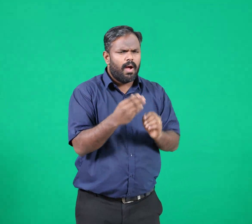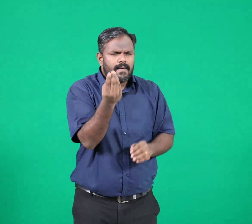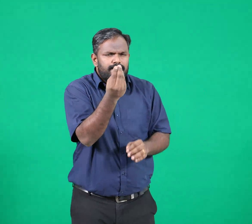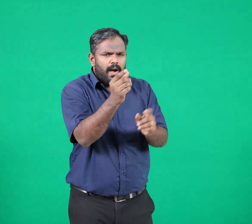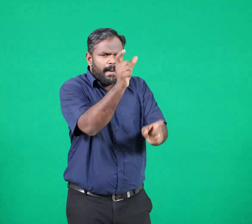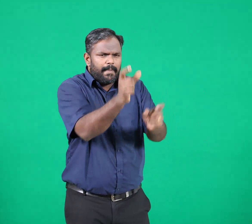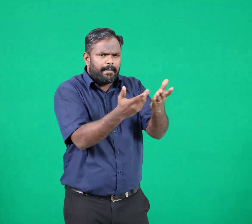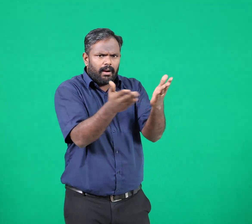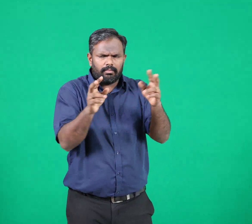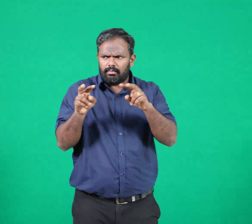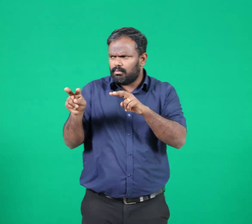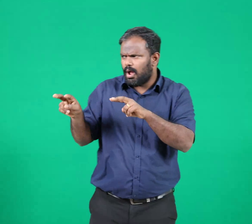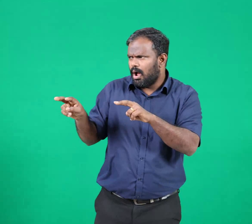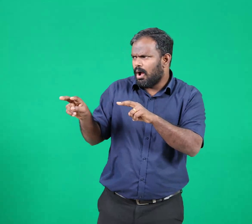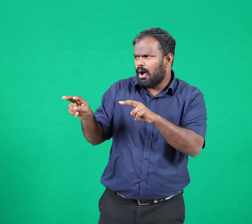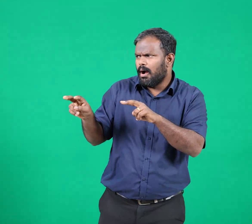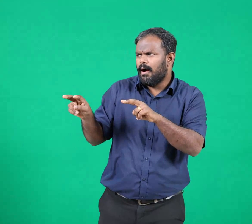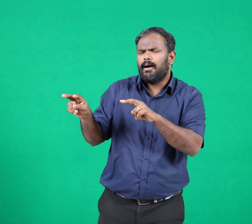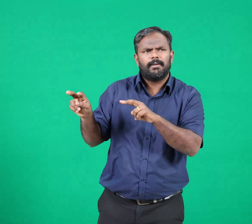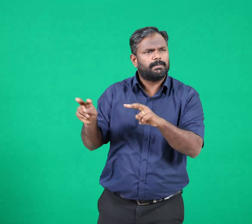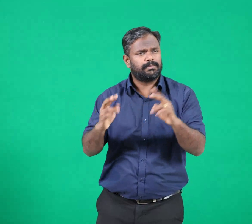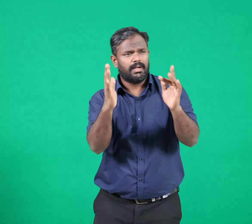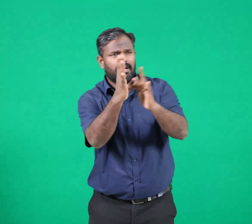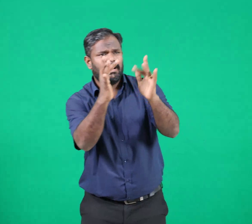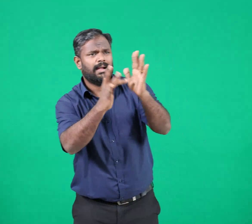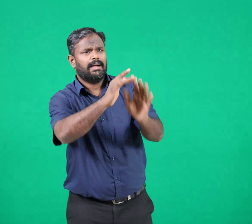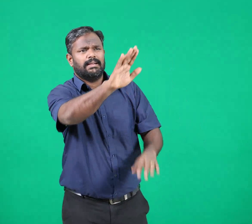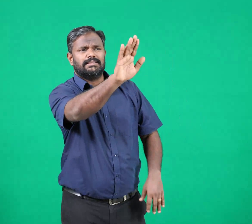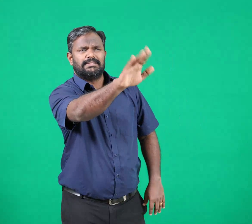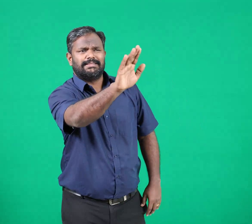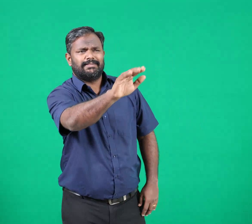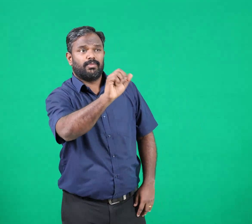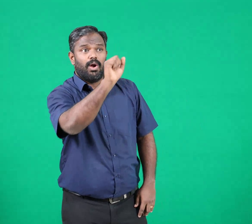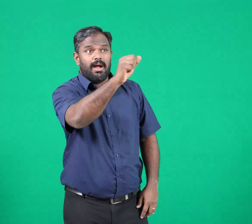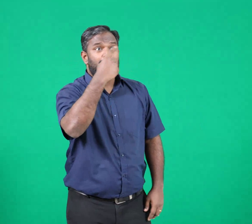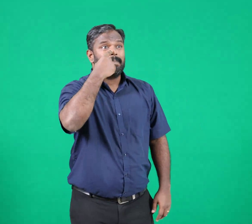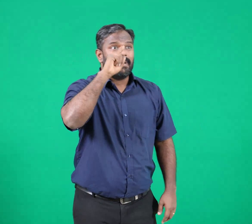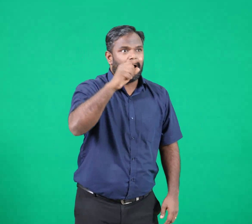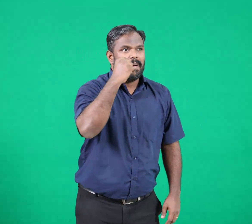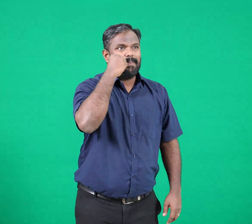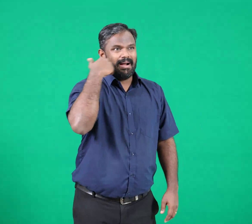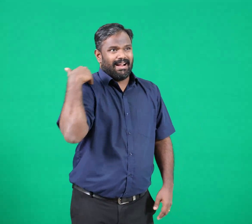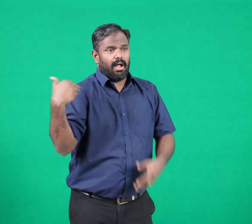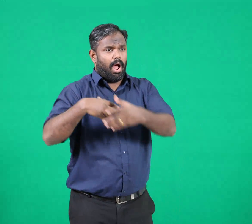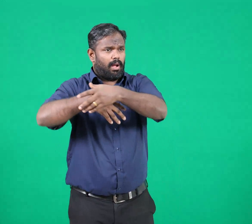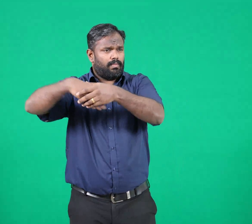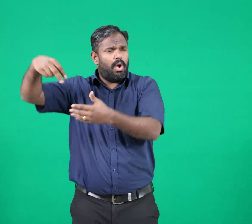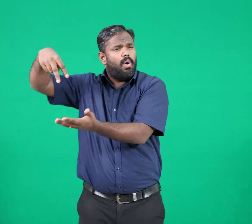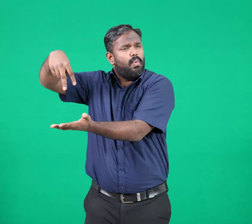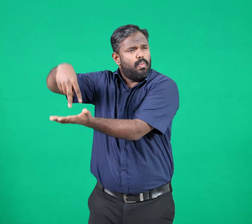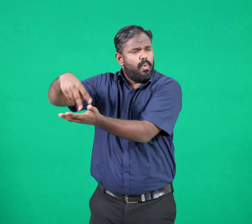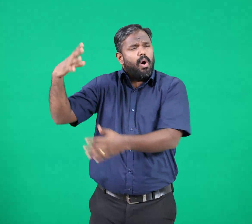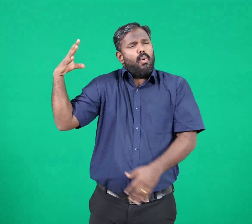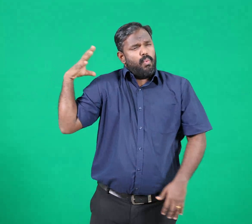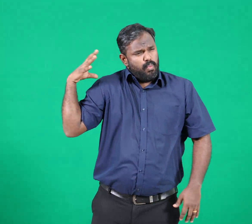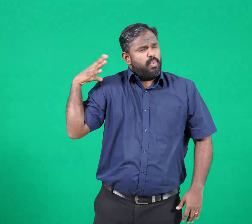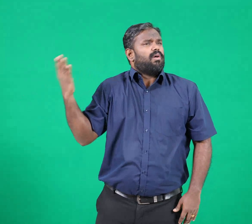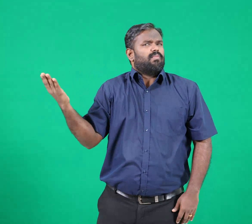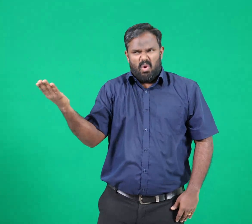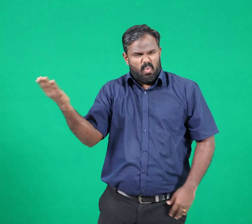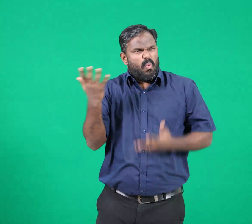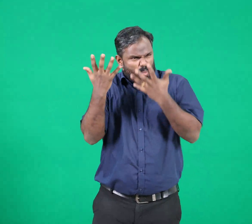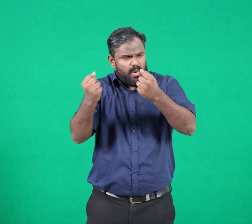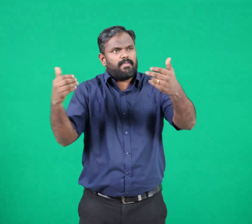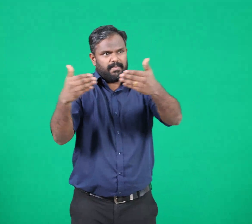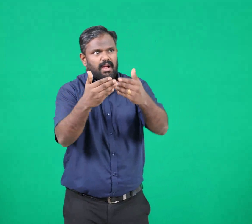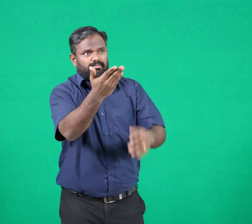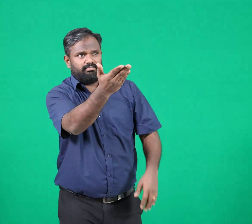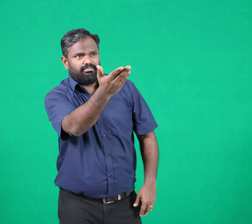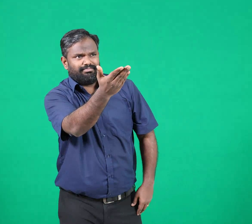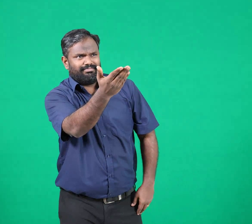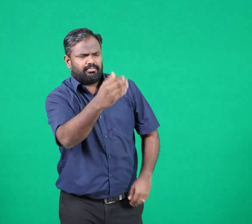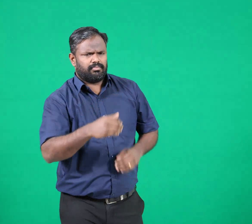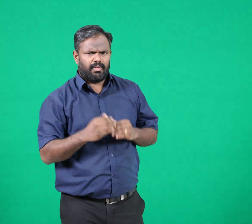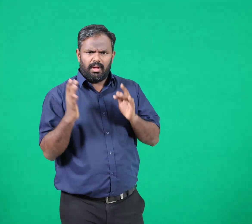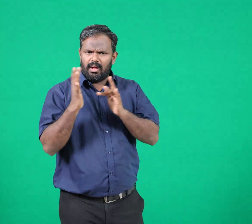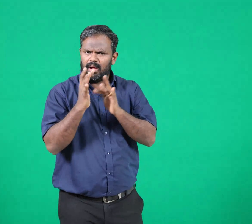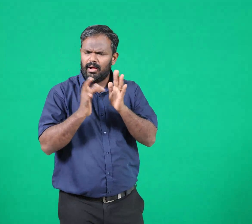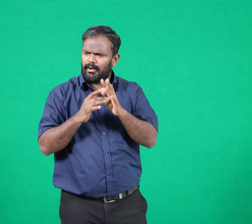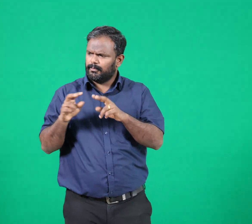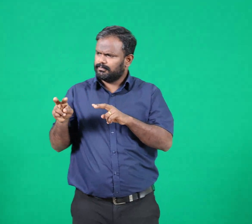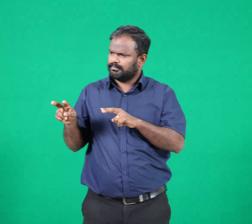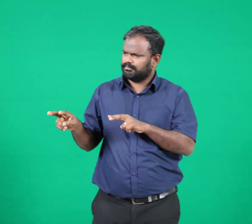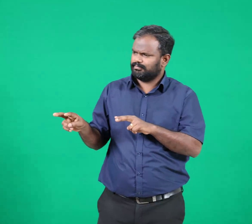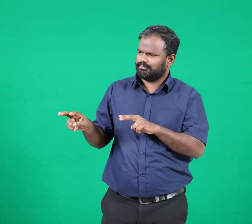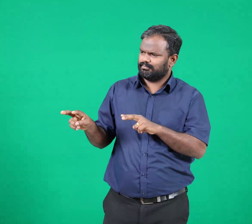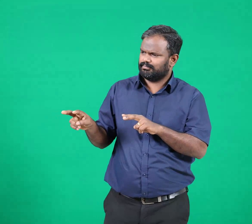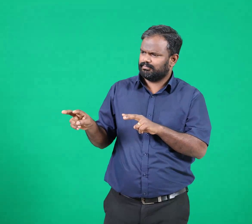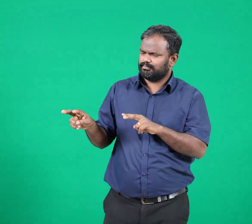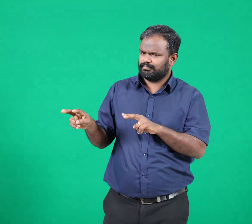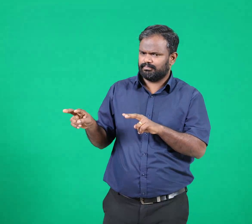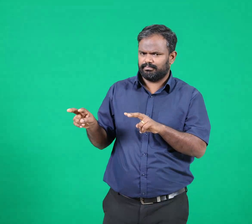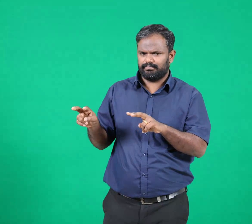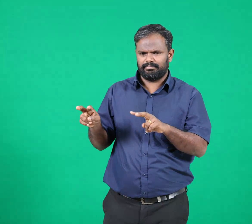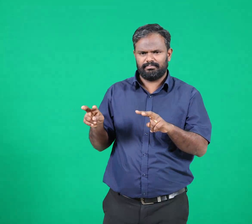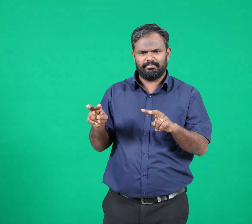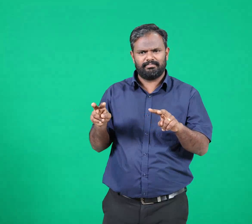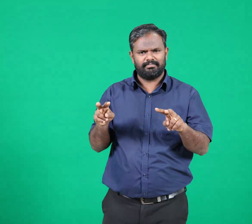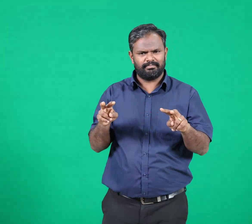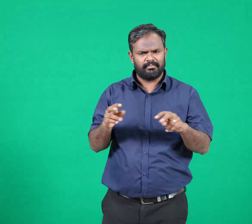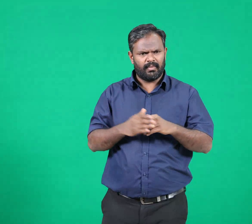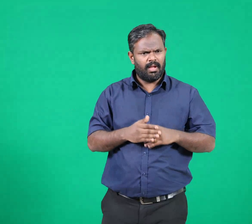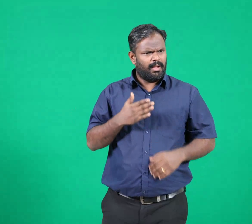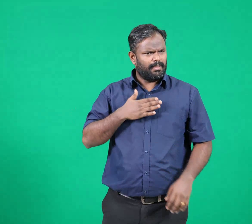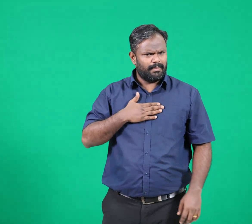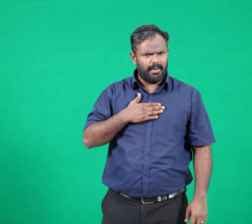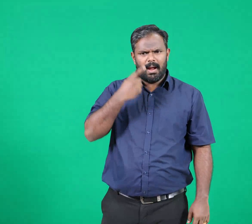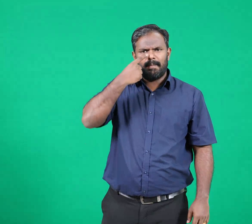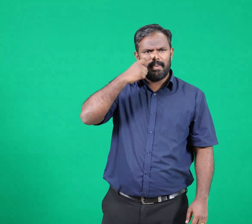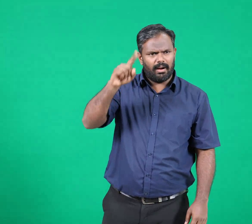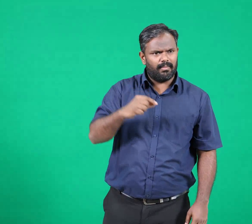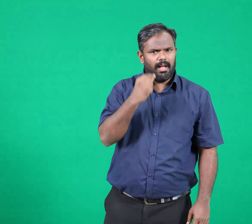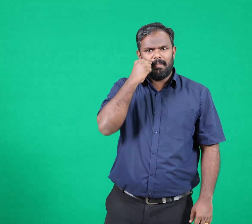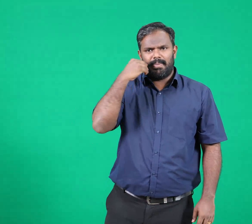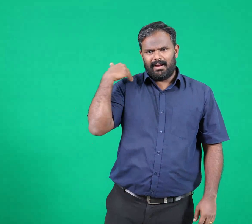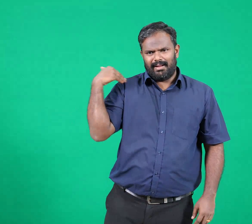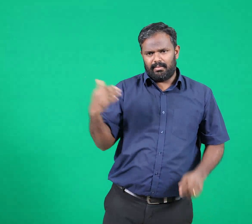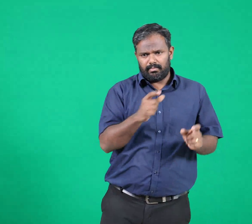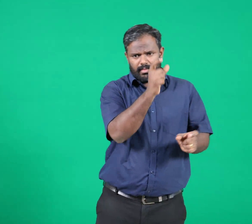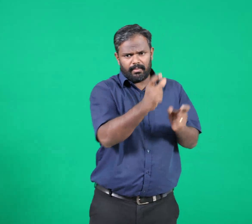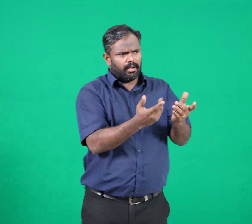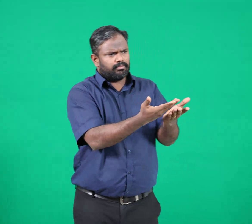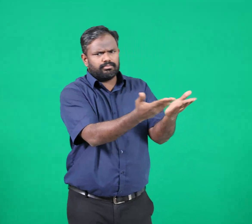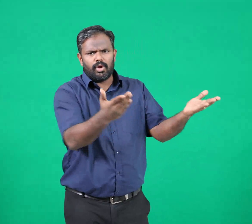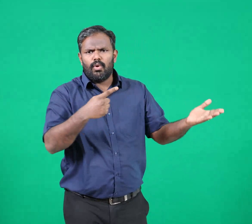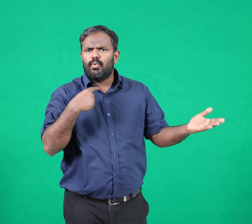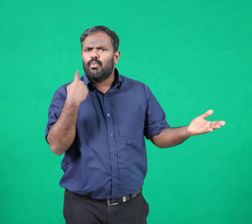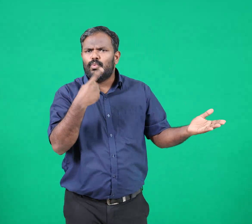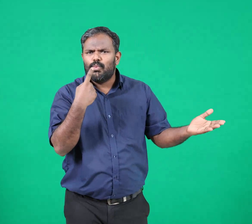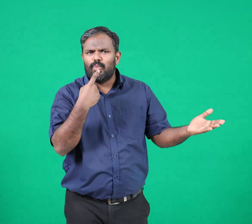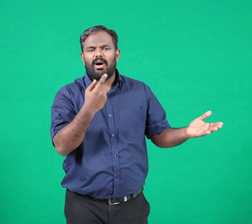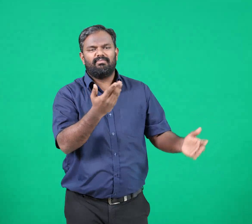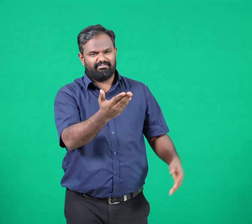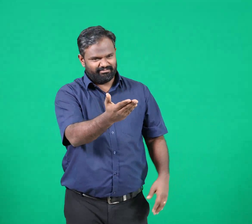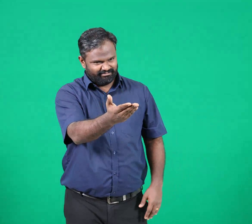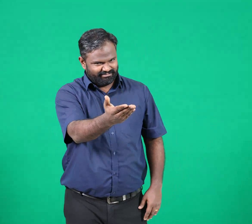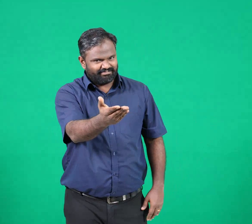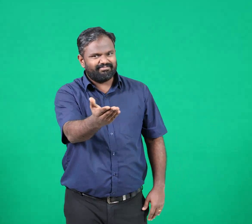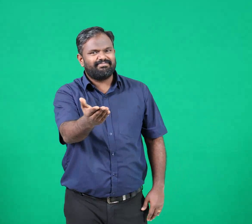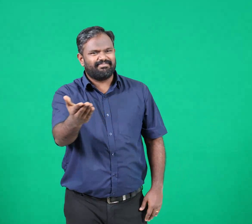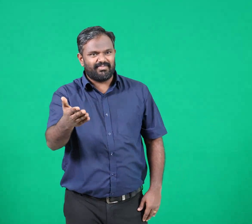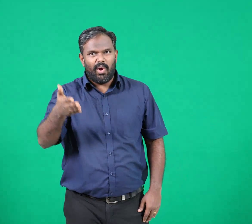He was told, "Your mother and brothers are standing outside, wanting to see You."